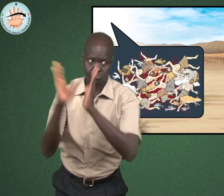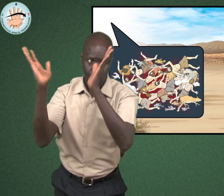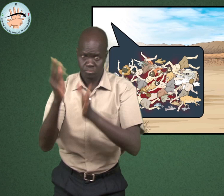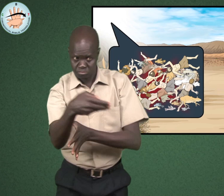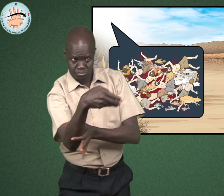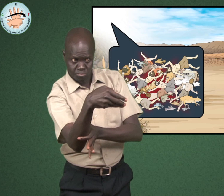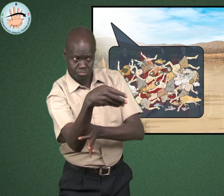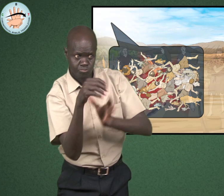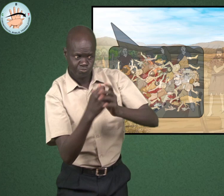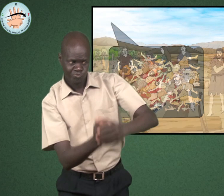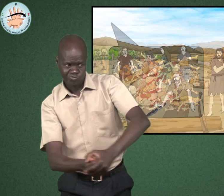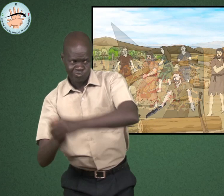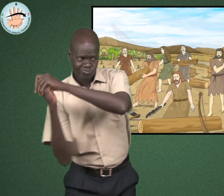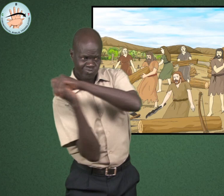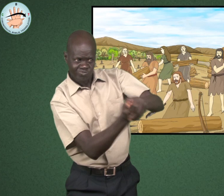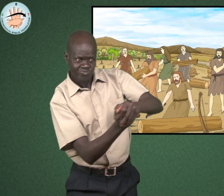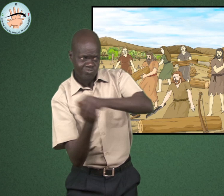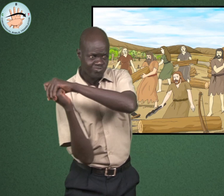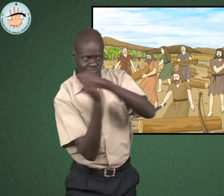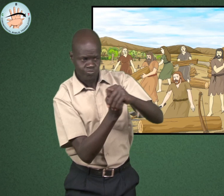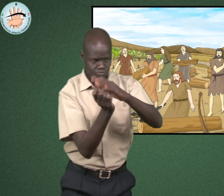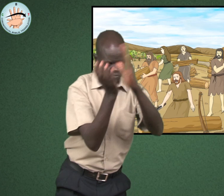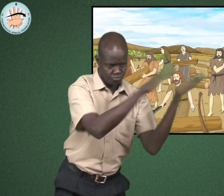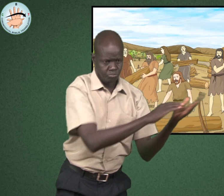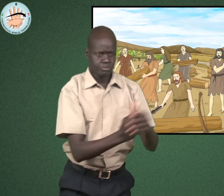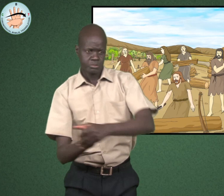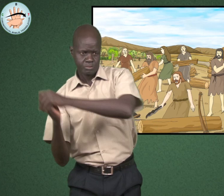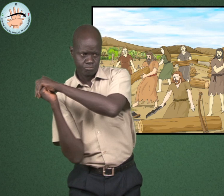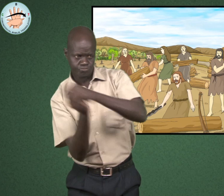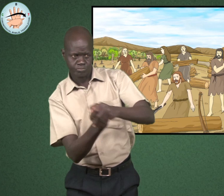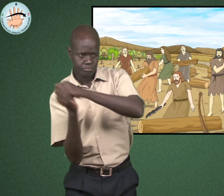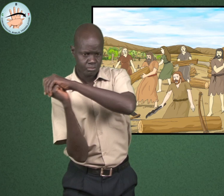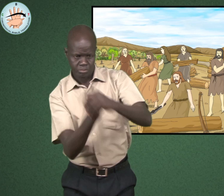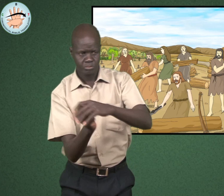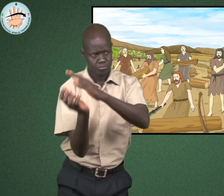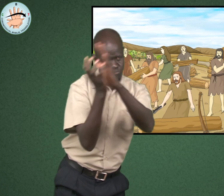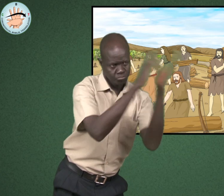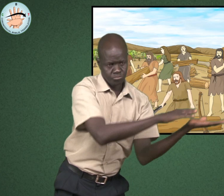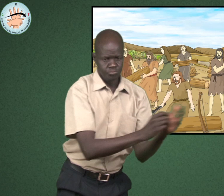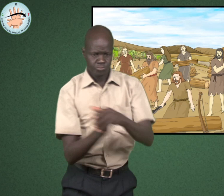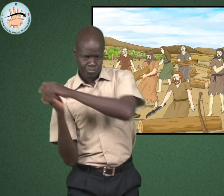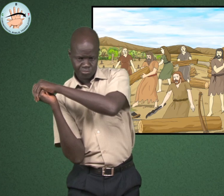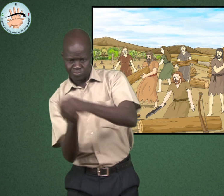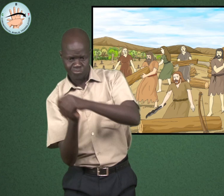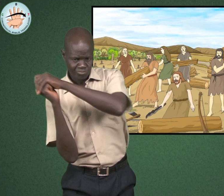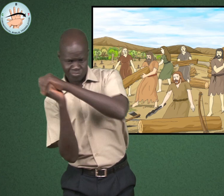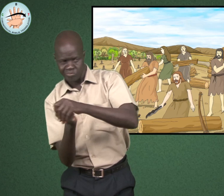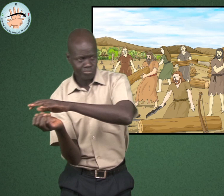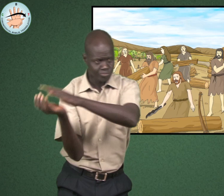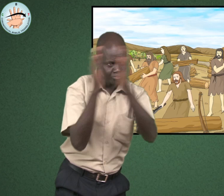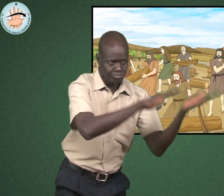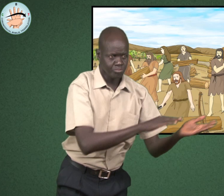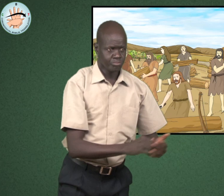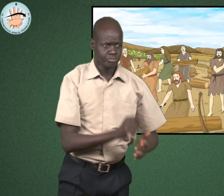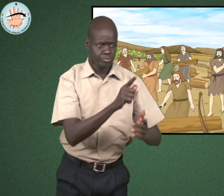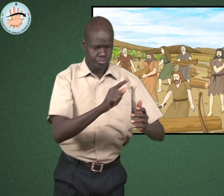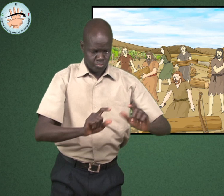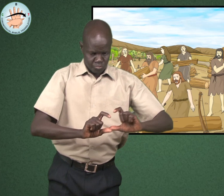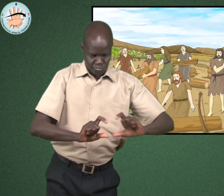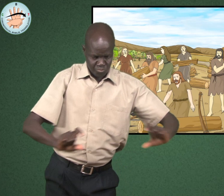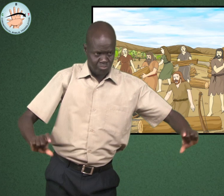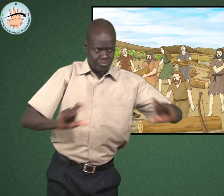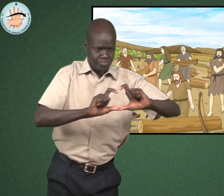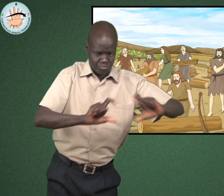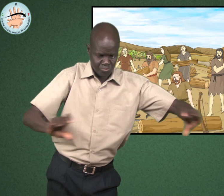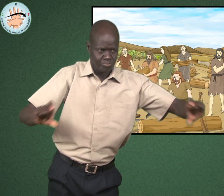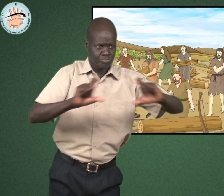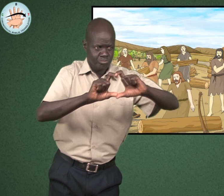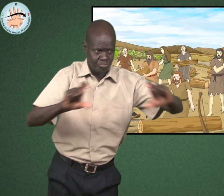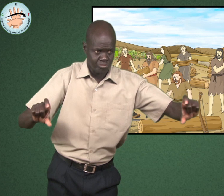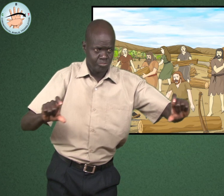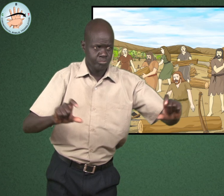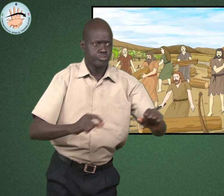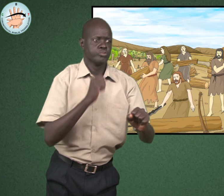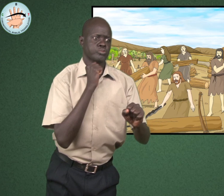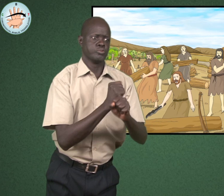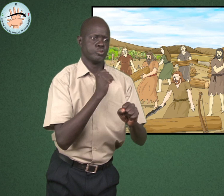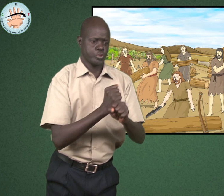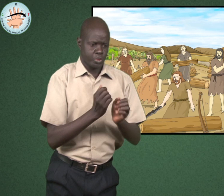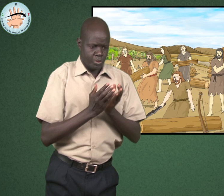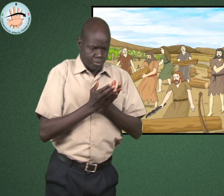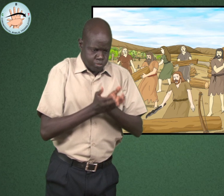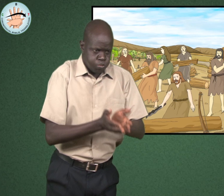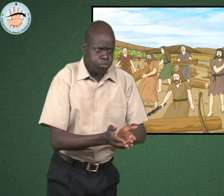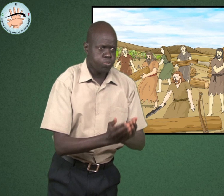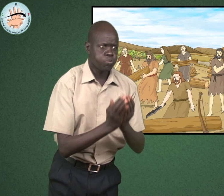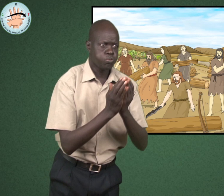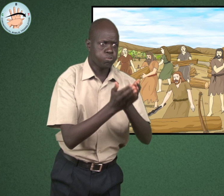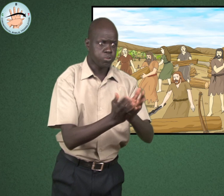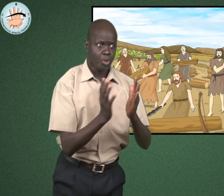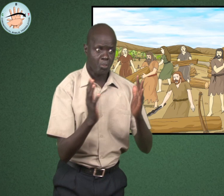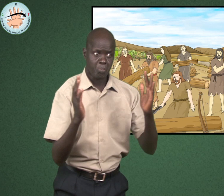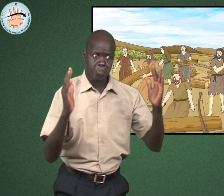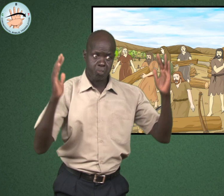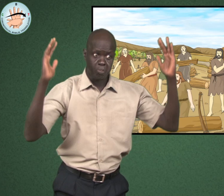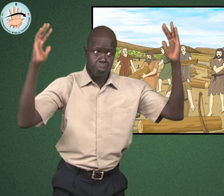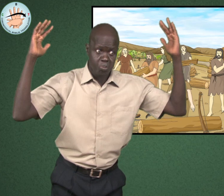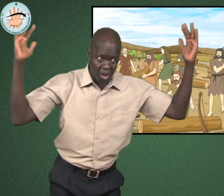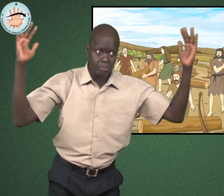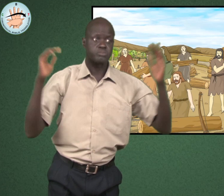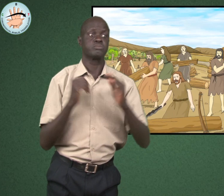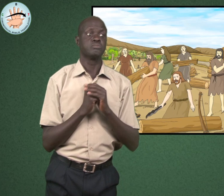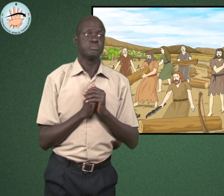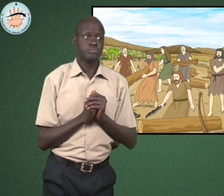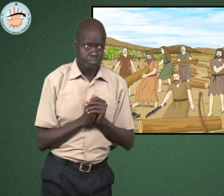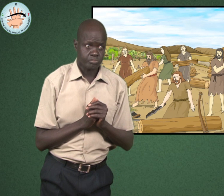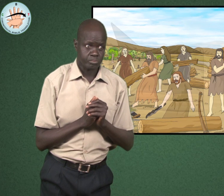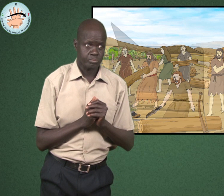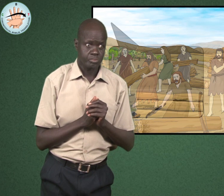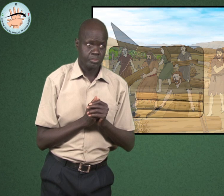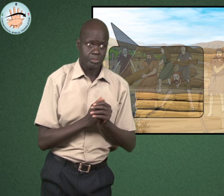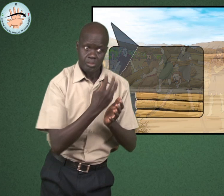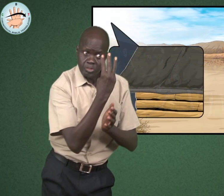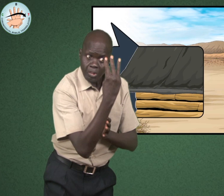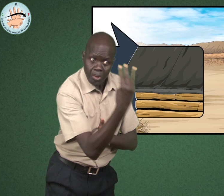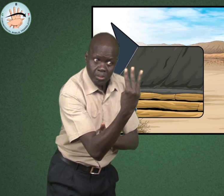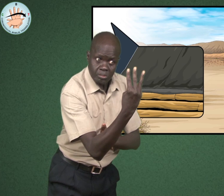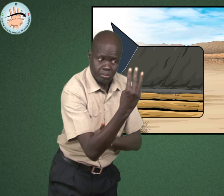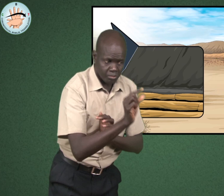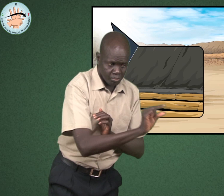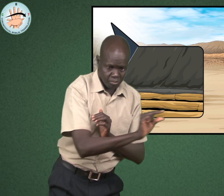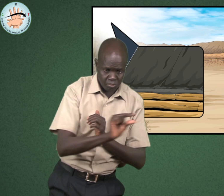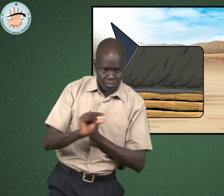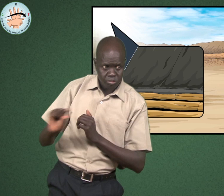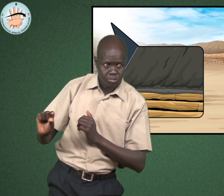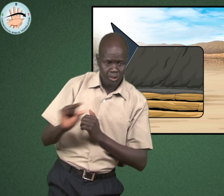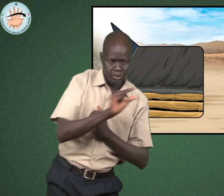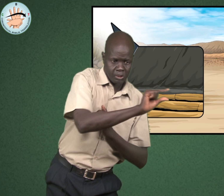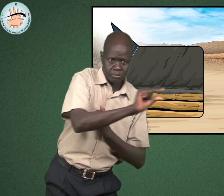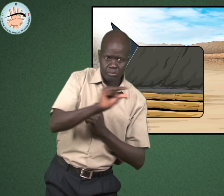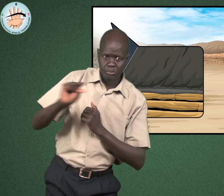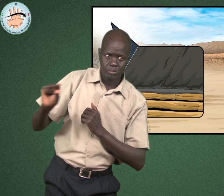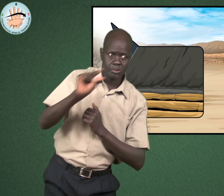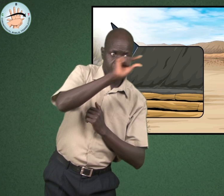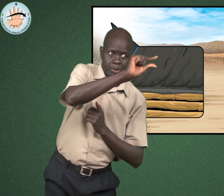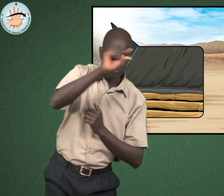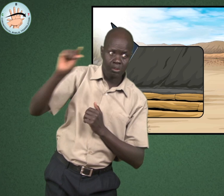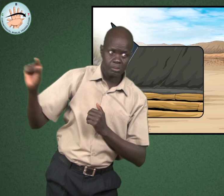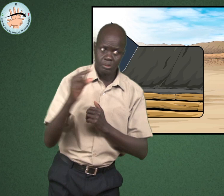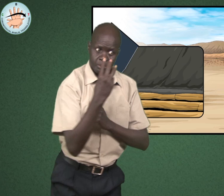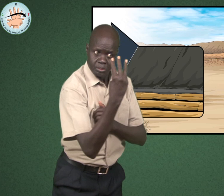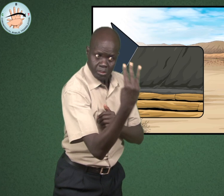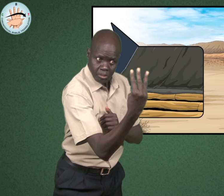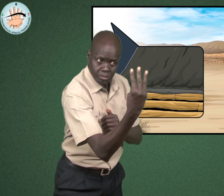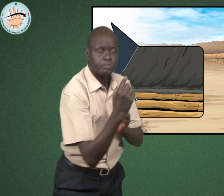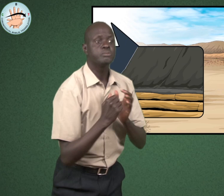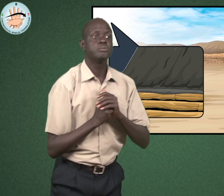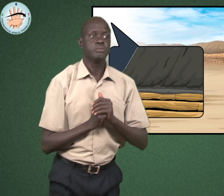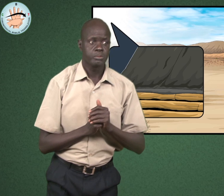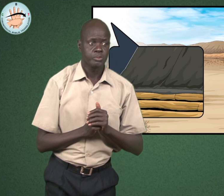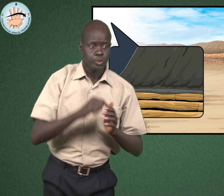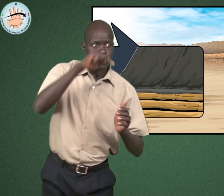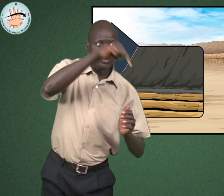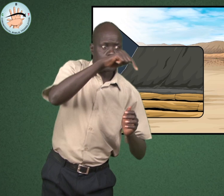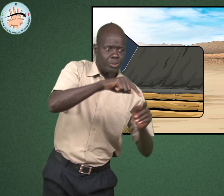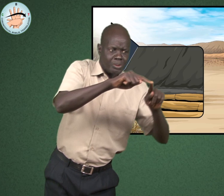Make for yourself an ark of gopher wood; make rooms in the ark and coat it with pitch inside and out.